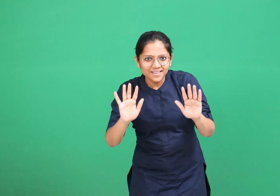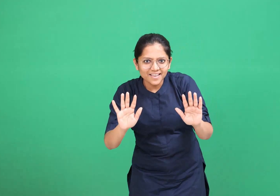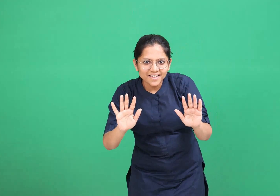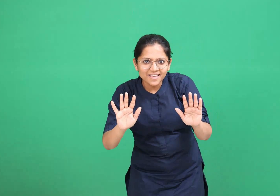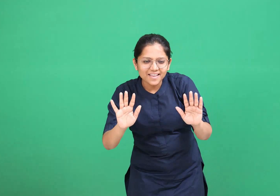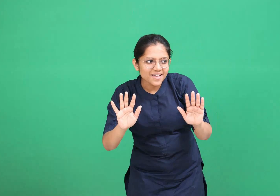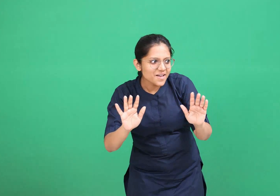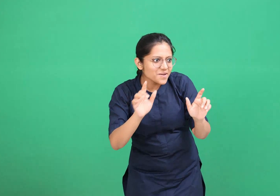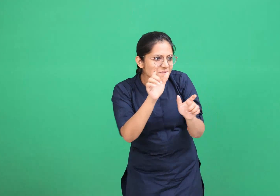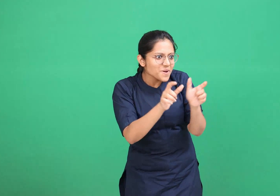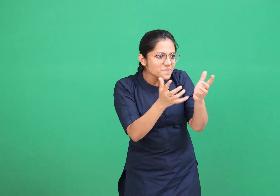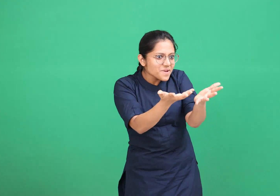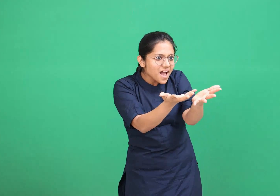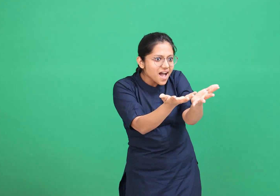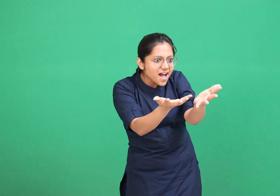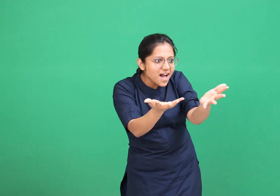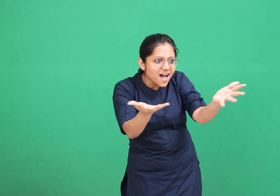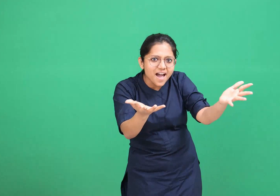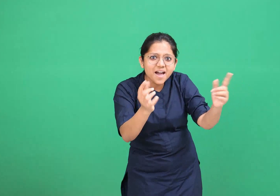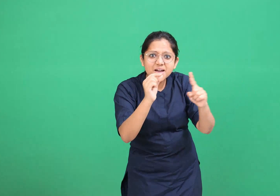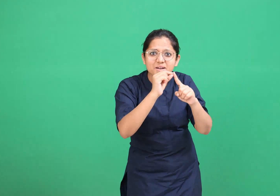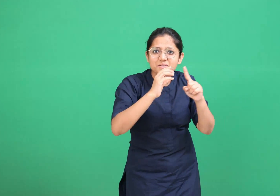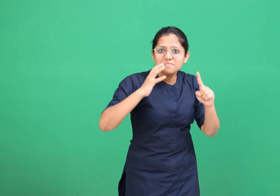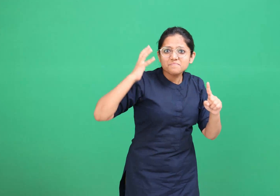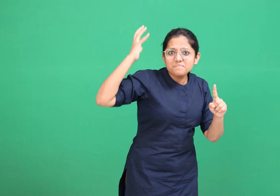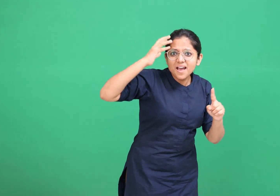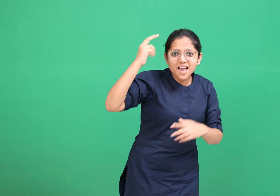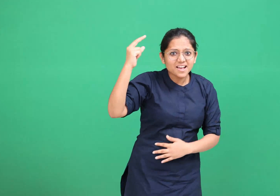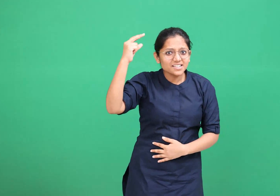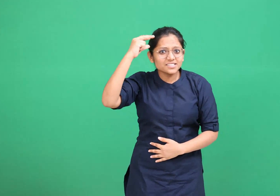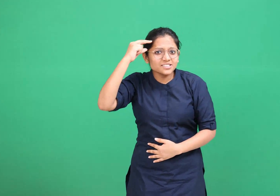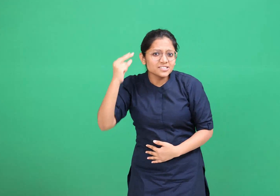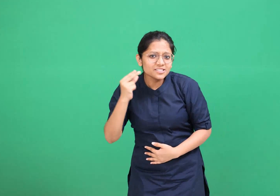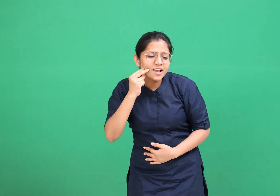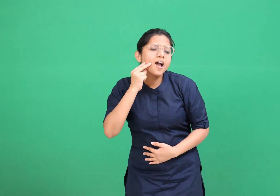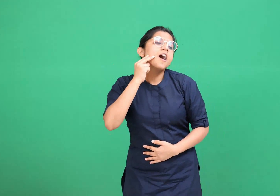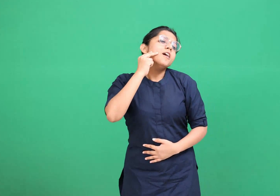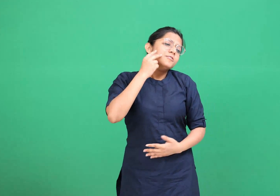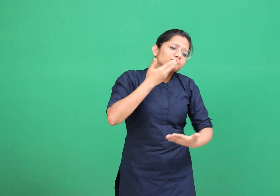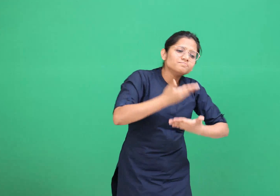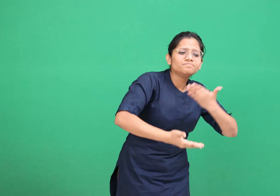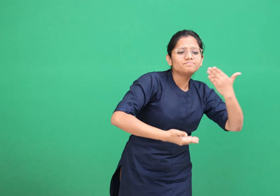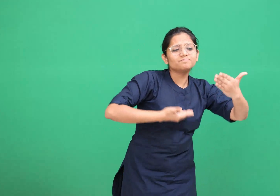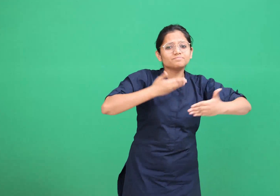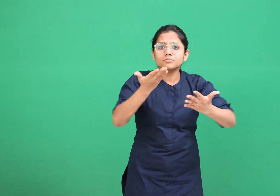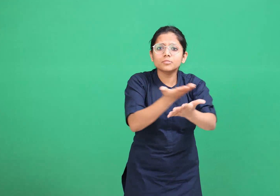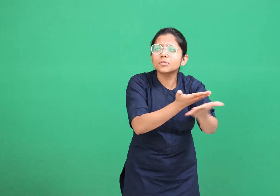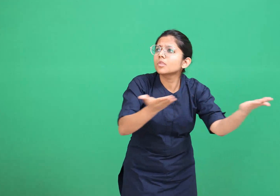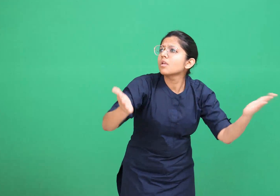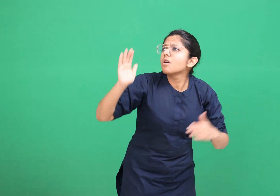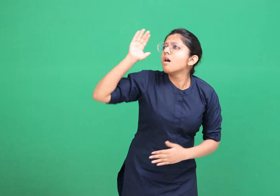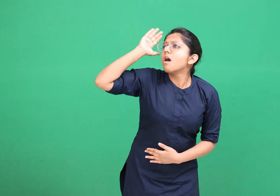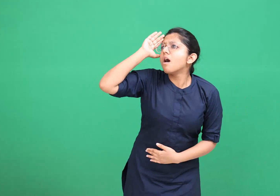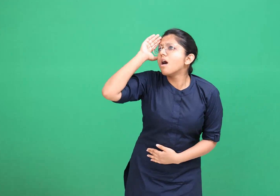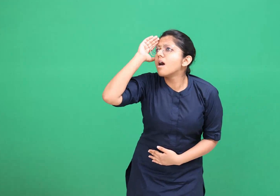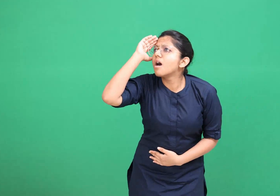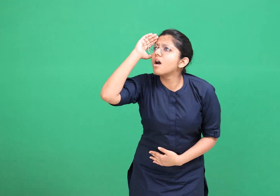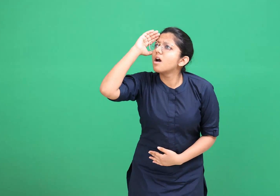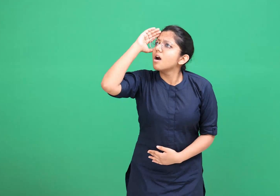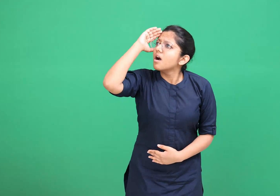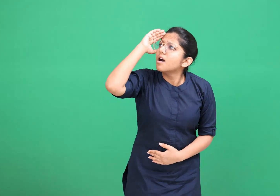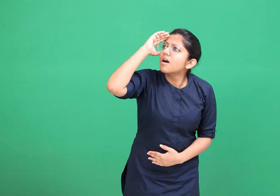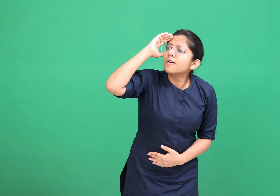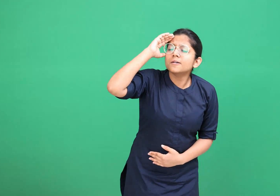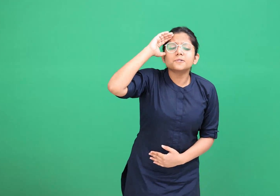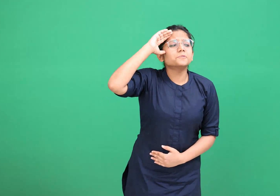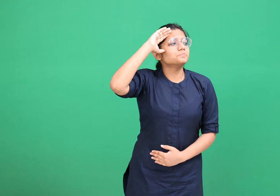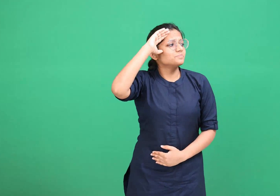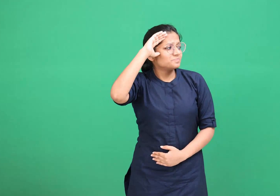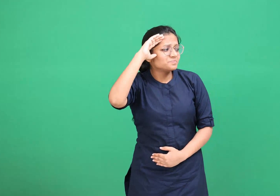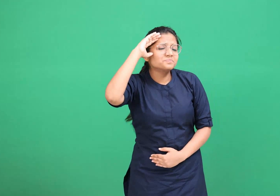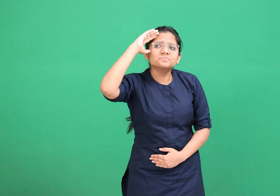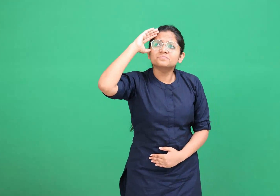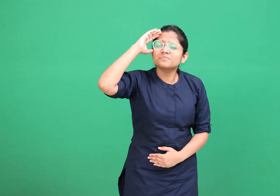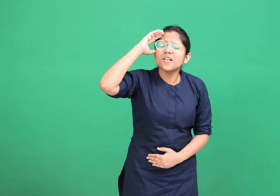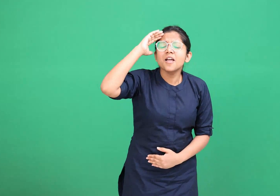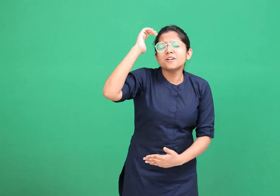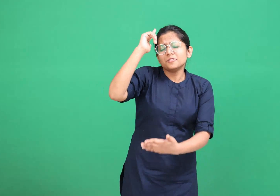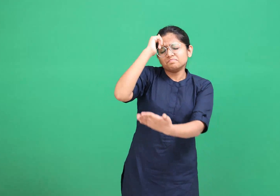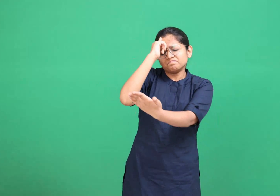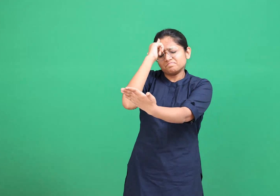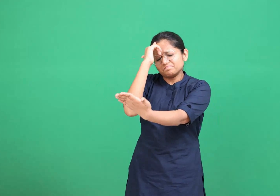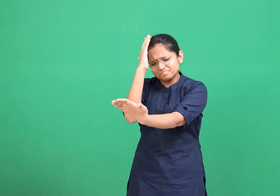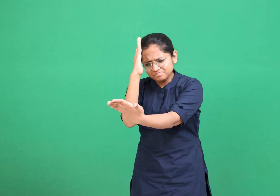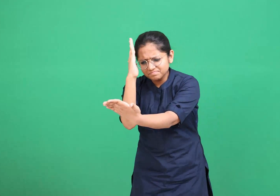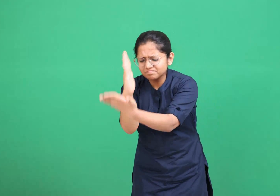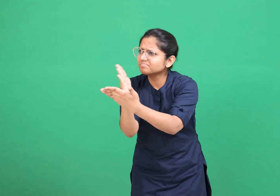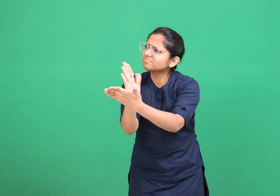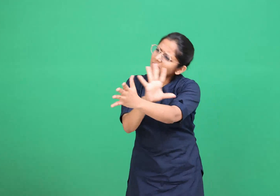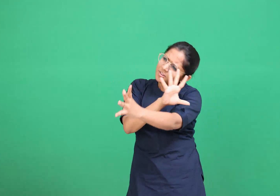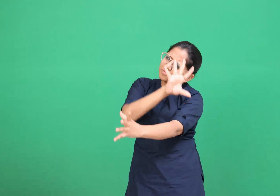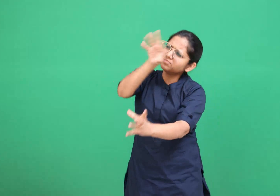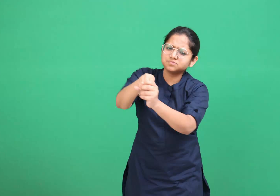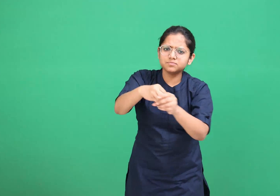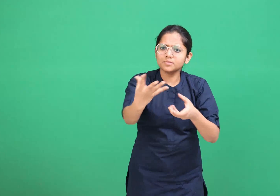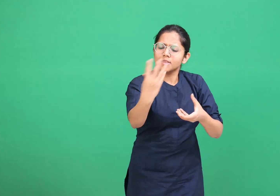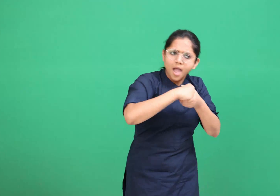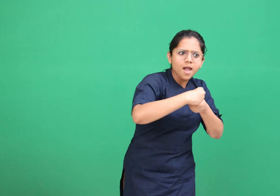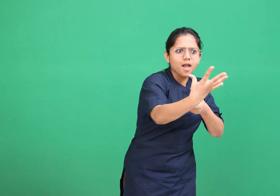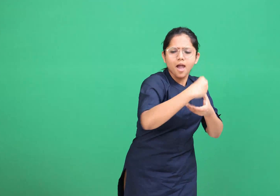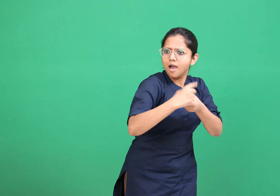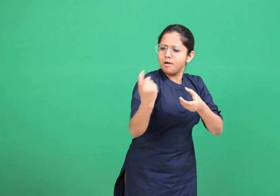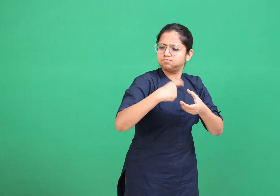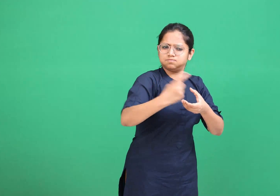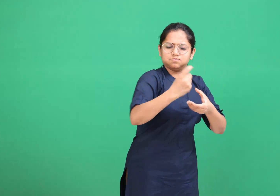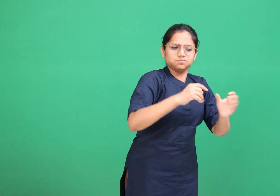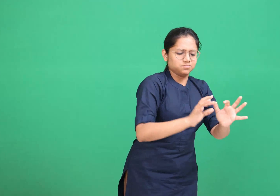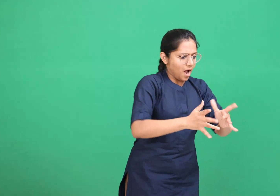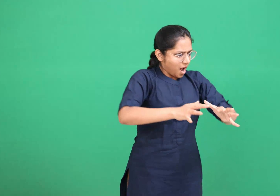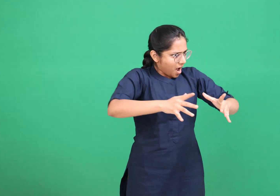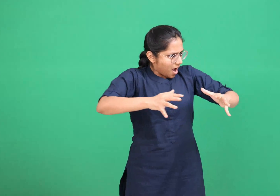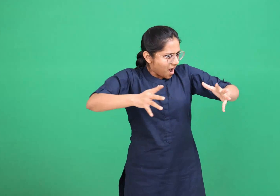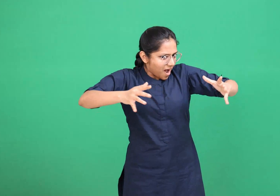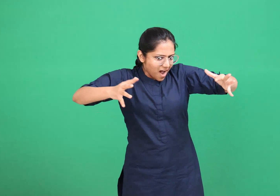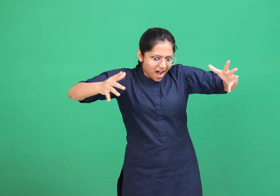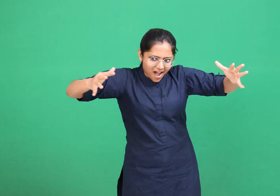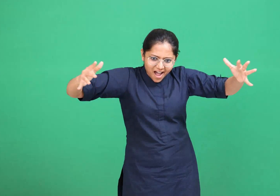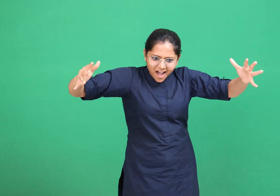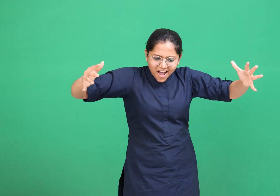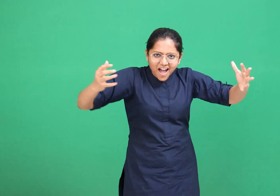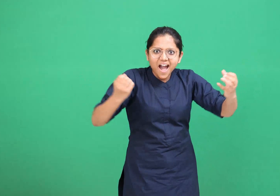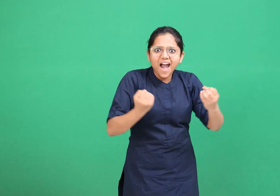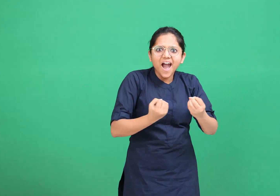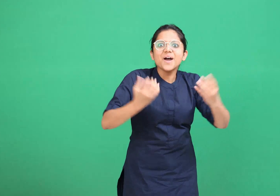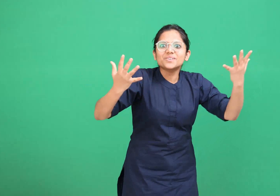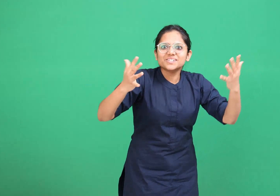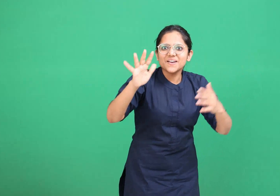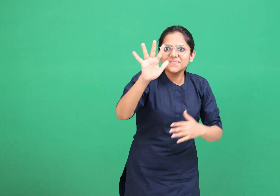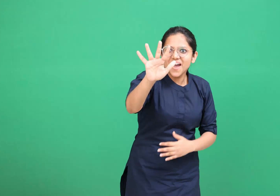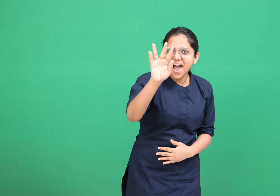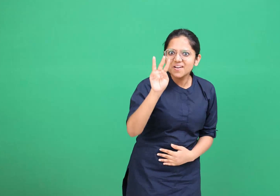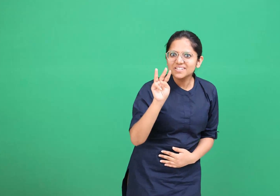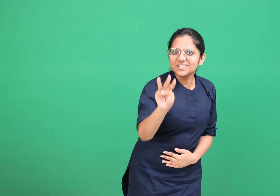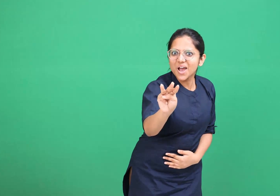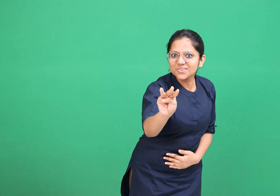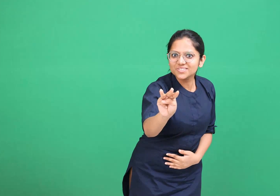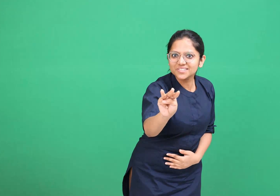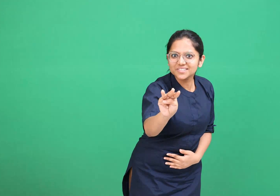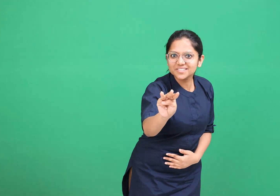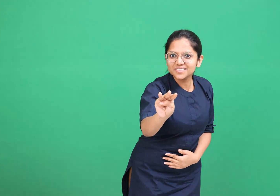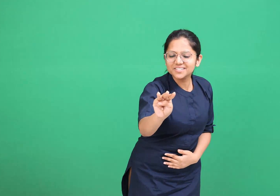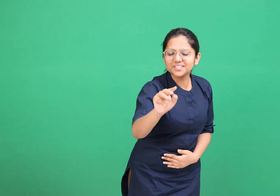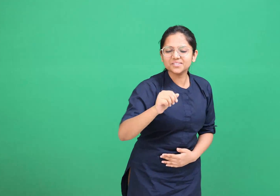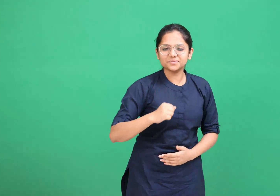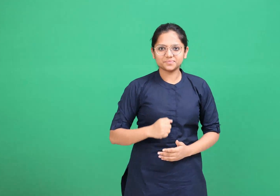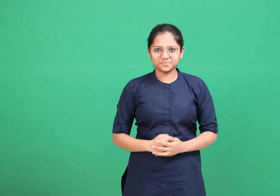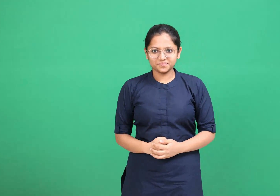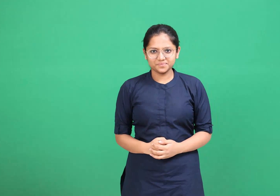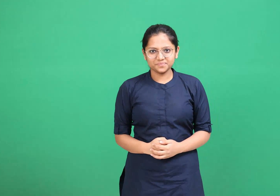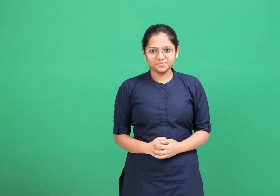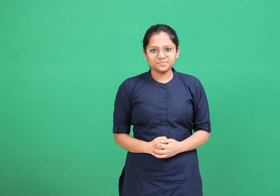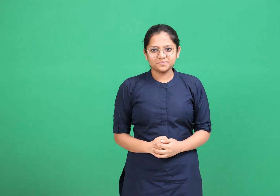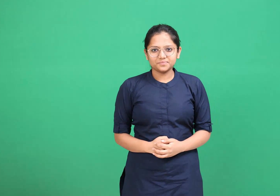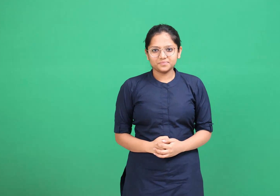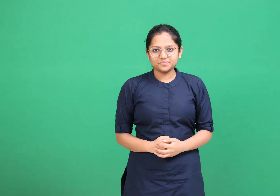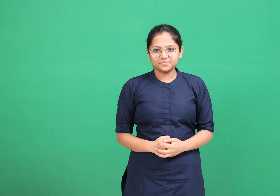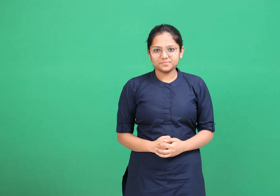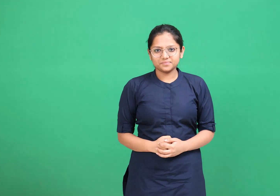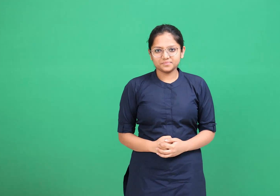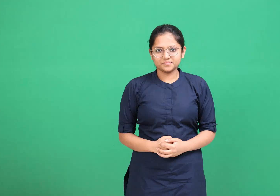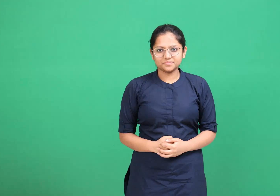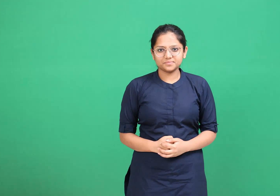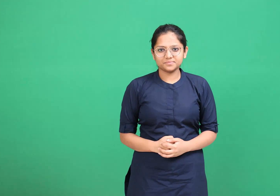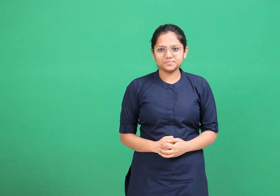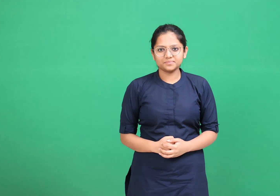But many who heard the message believed, and the number of men grew to about five thousand.